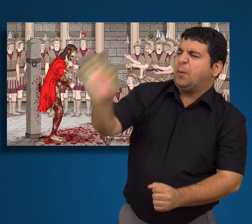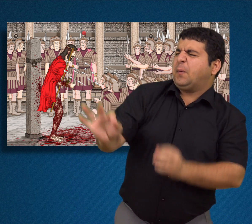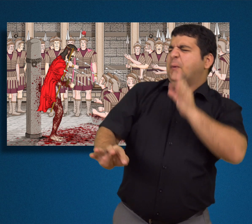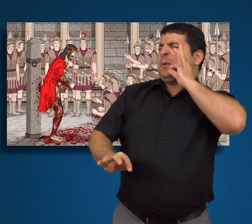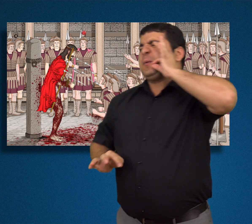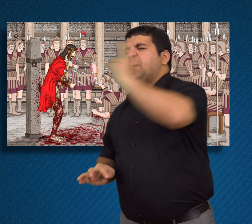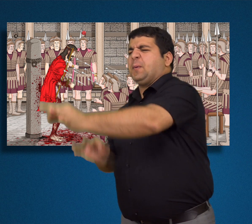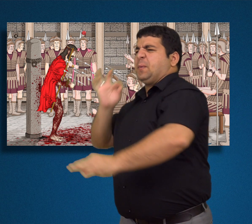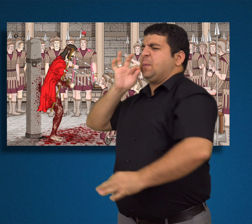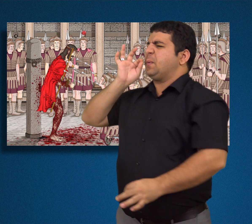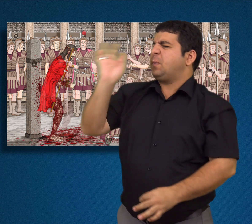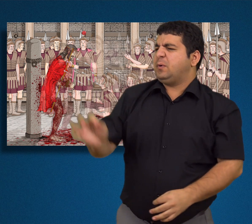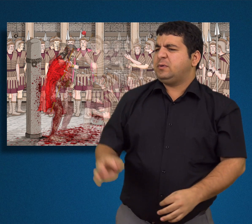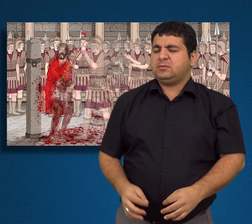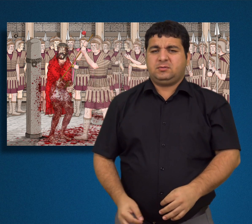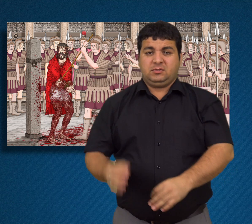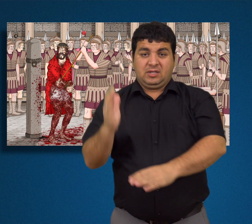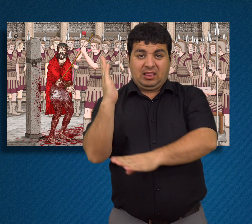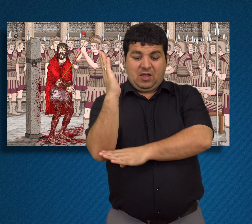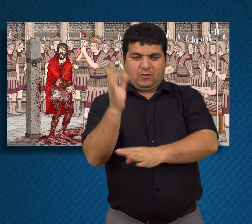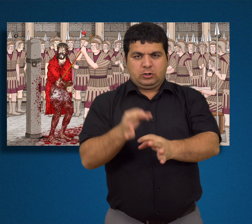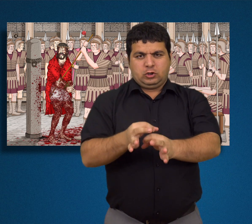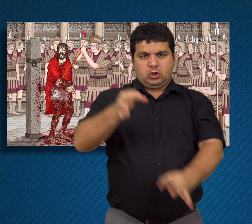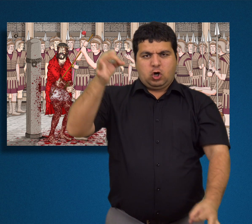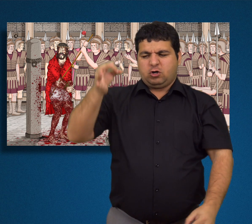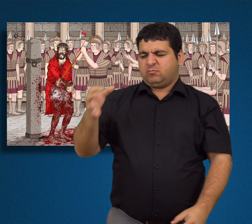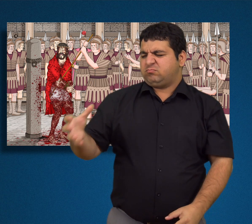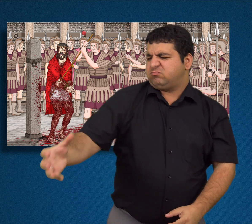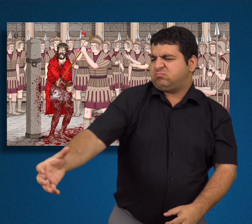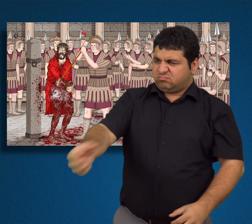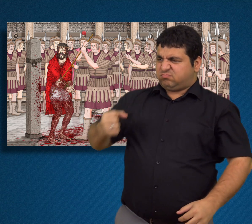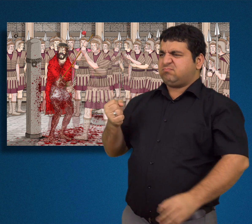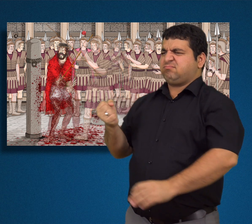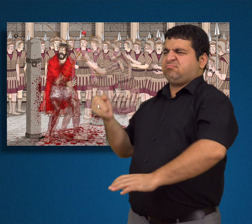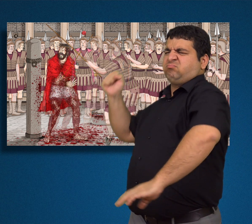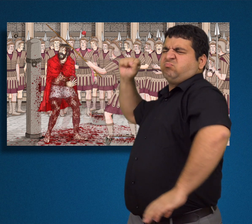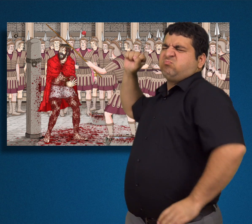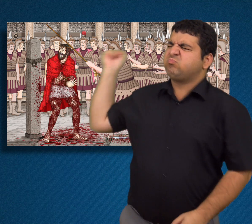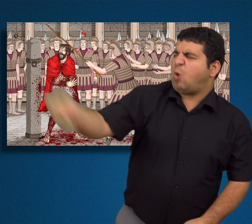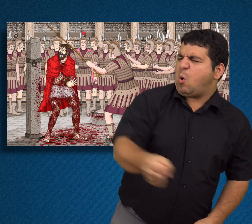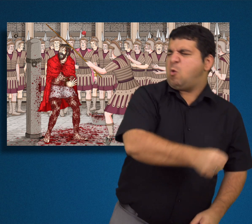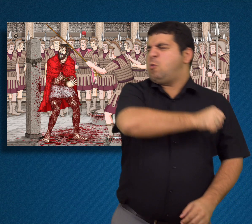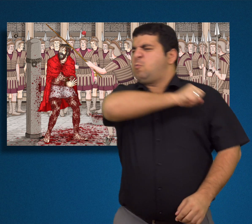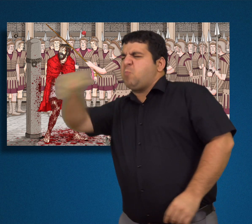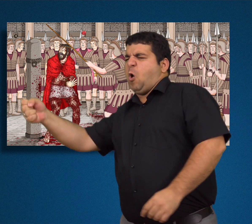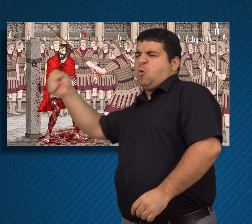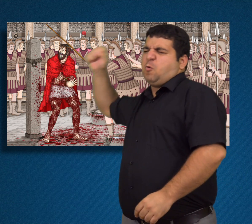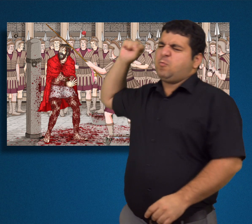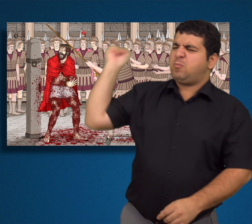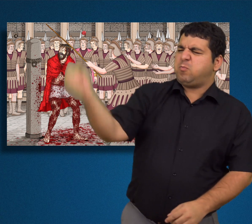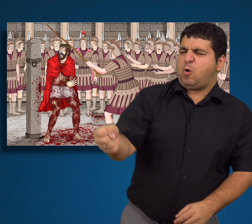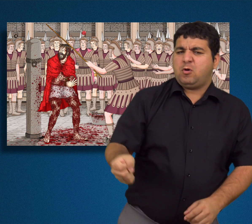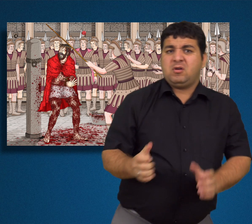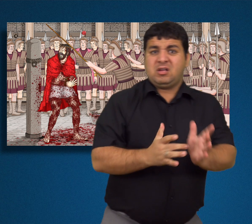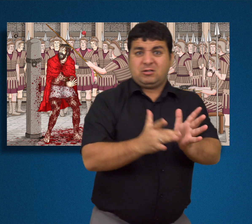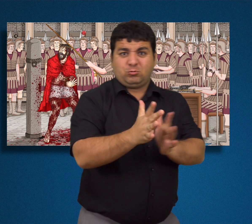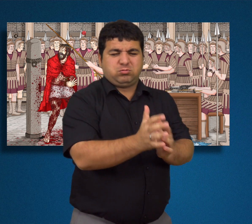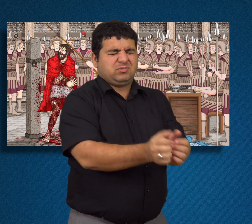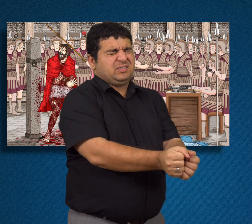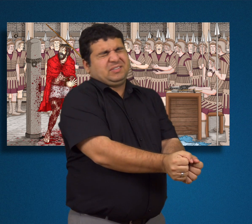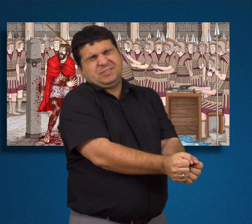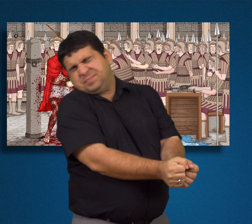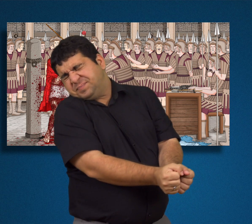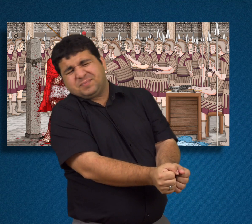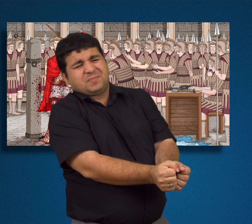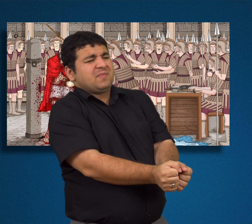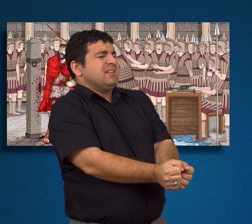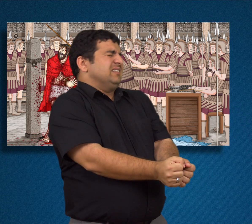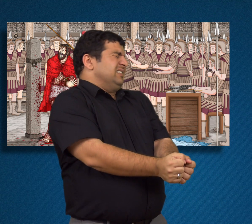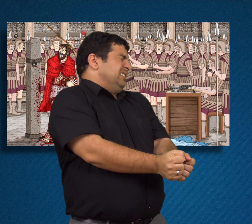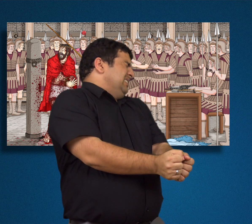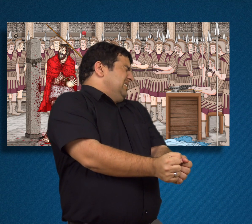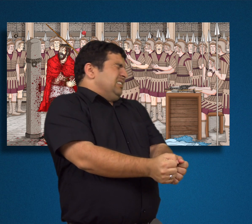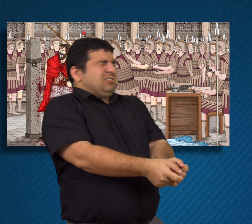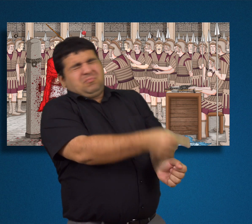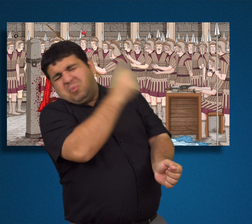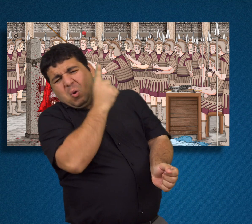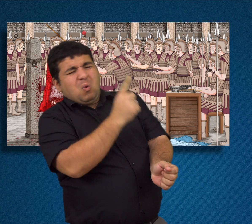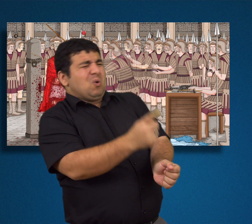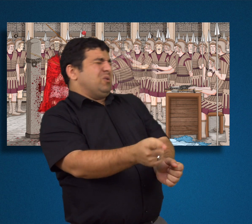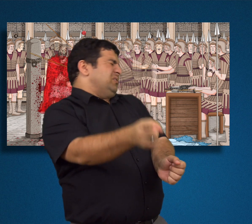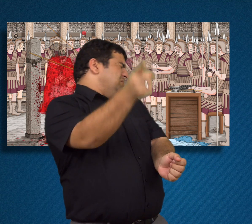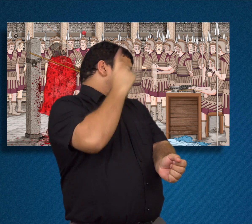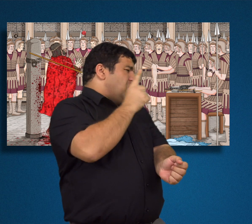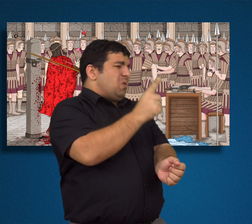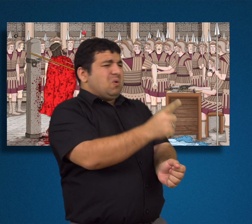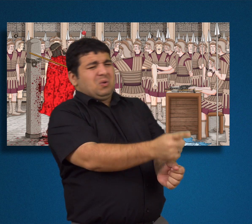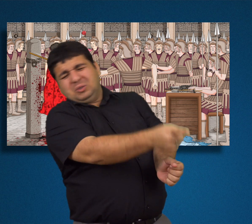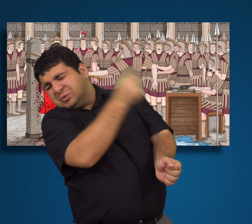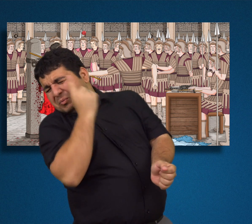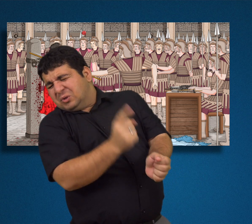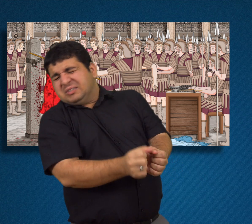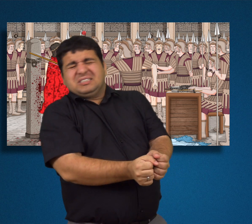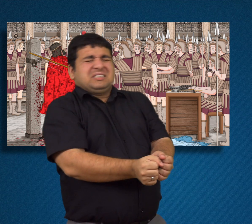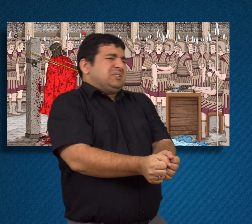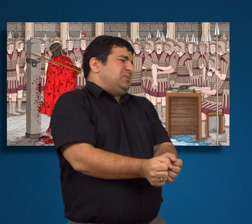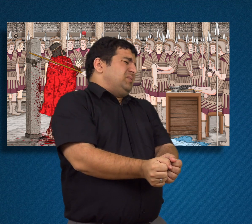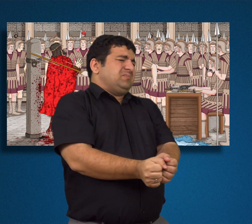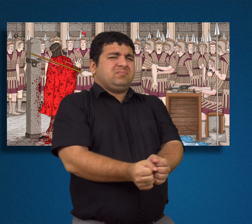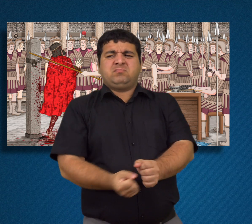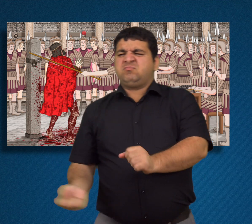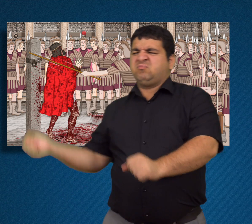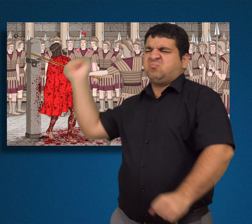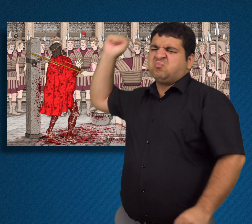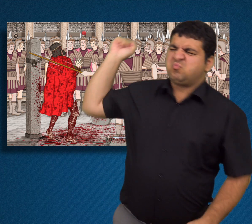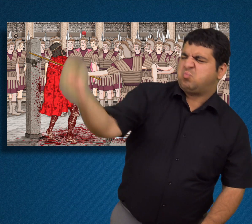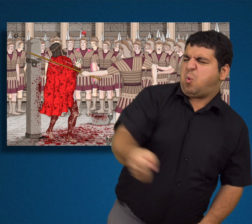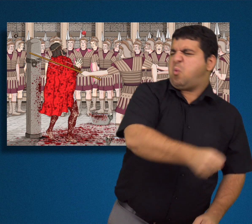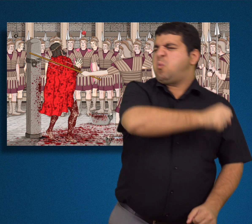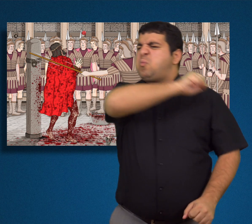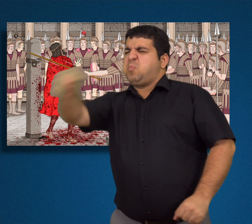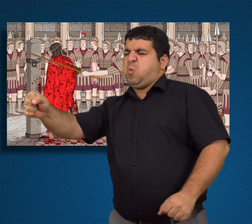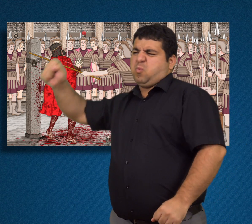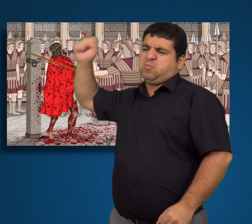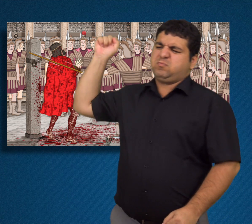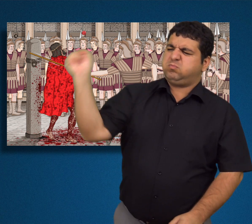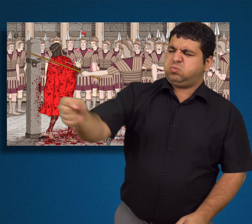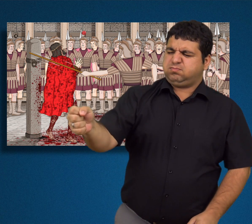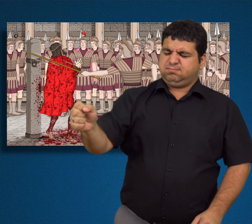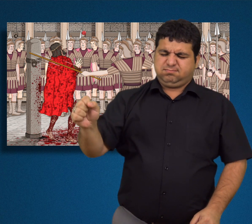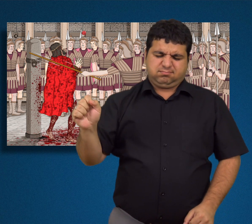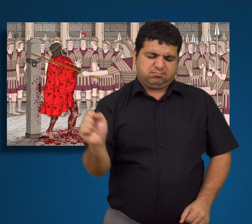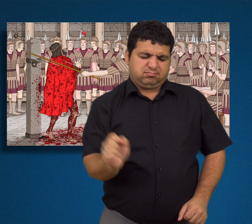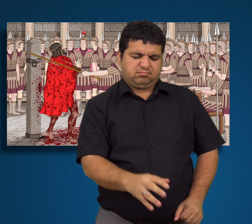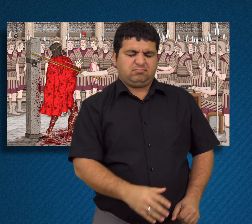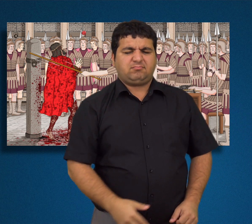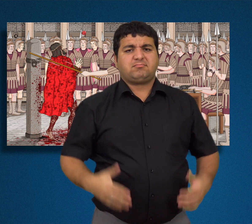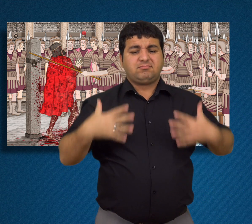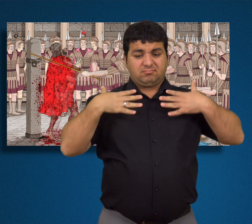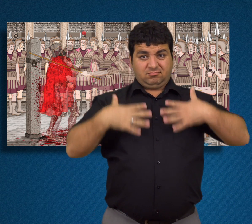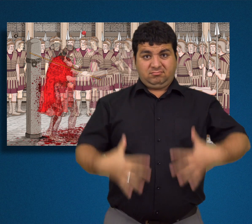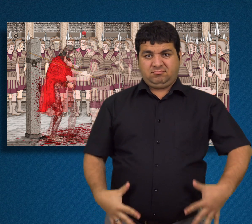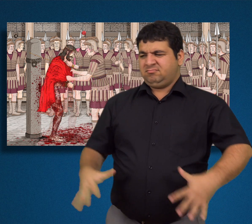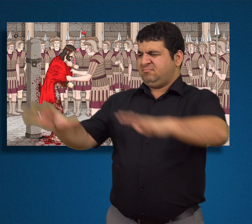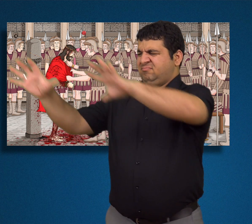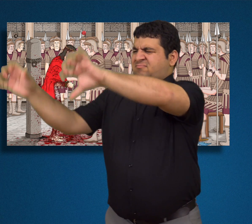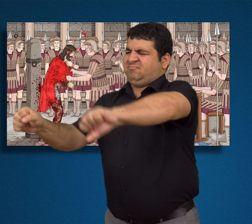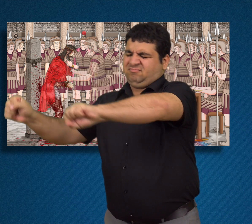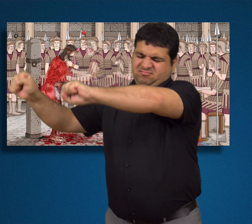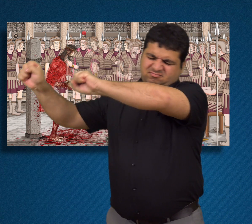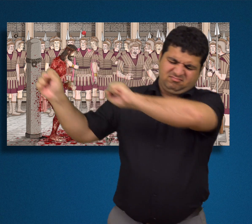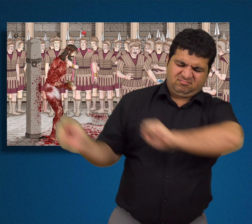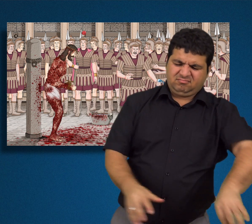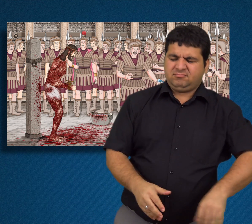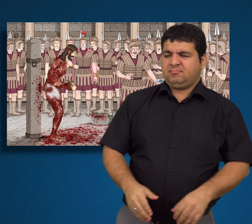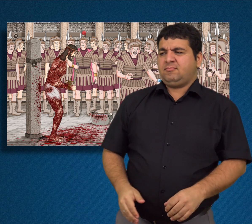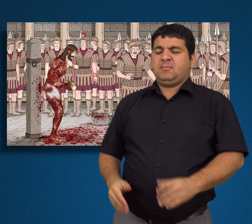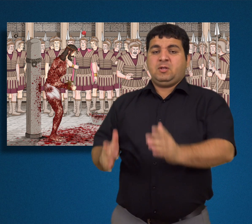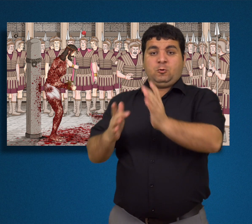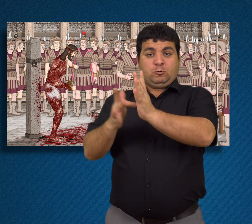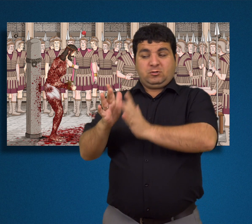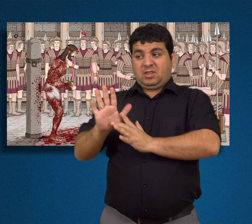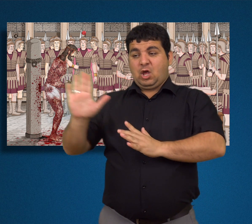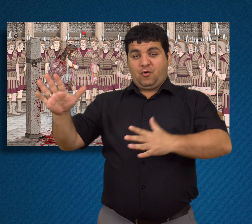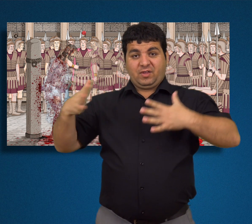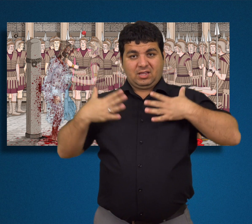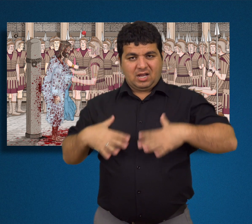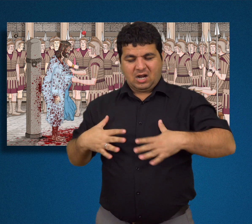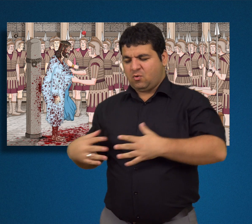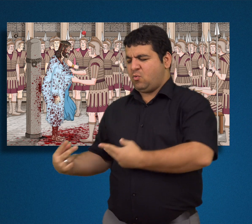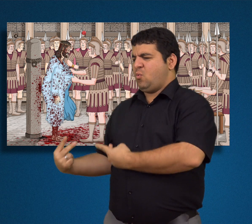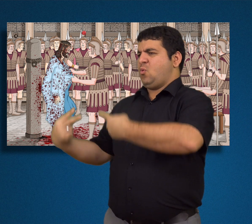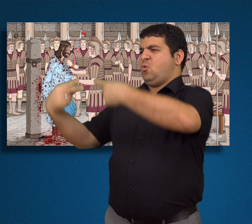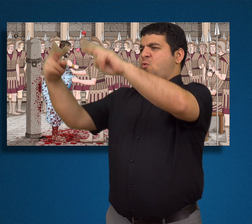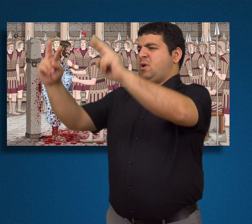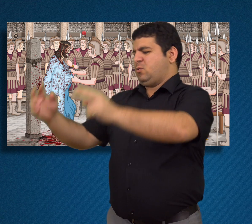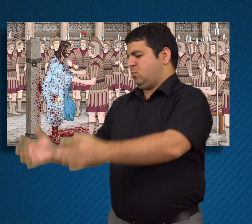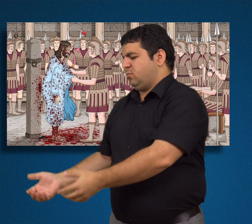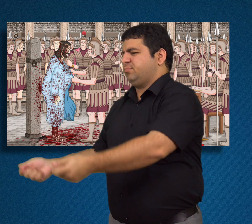Then they spit on Him and took the staff and struck Him on the head repeatedly.